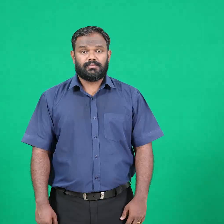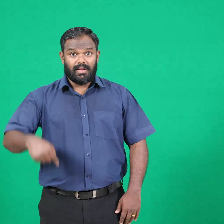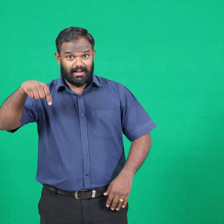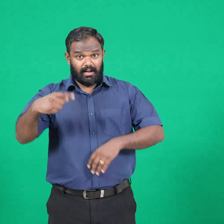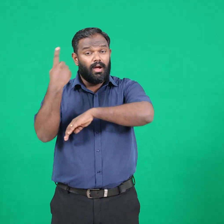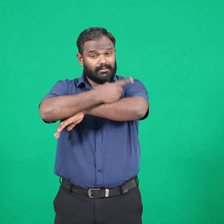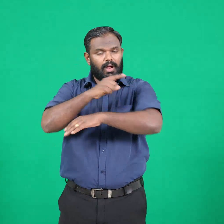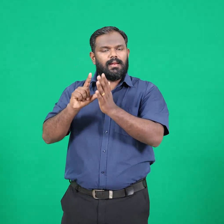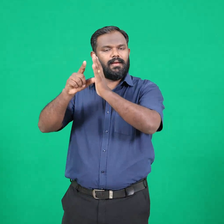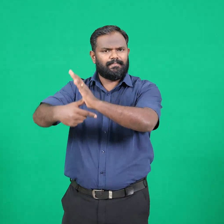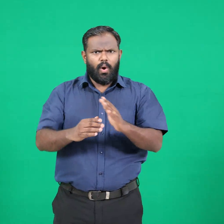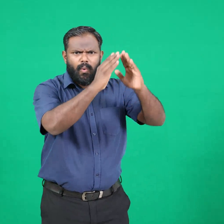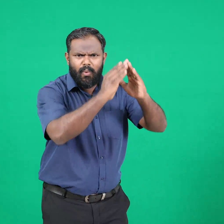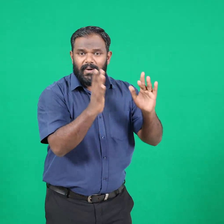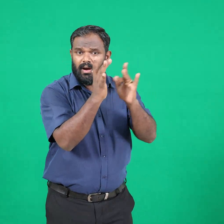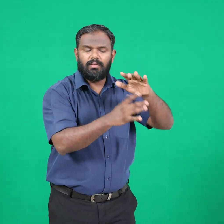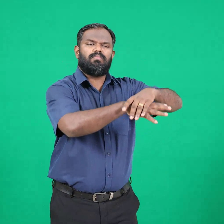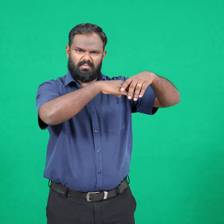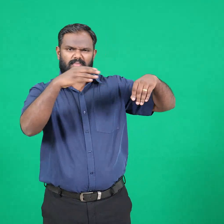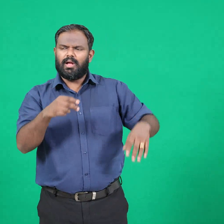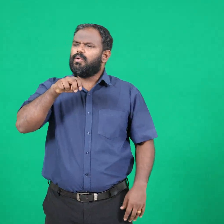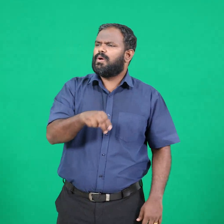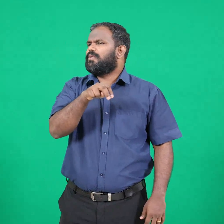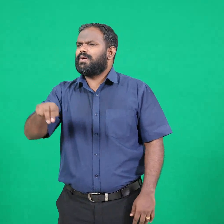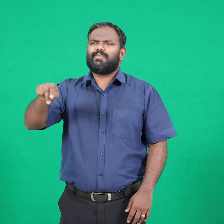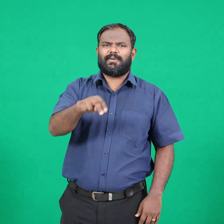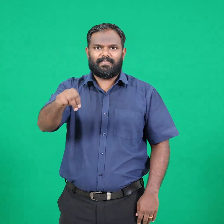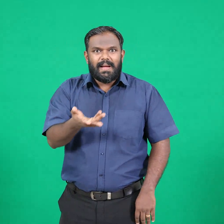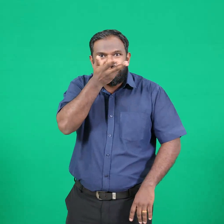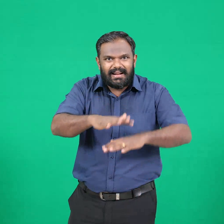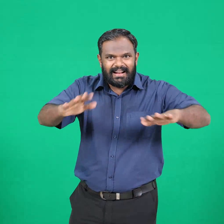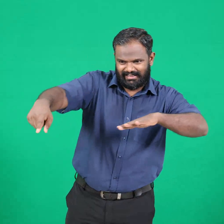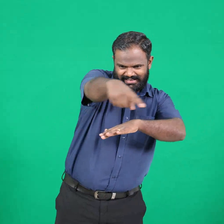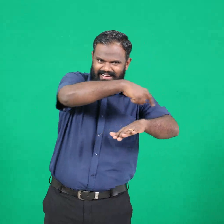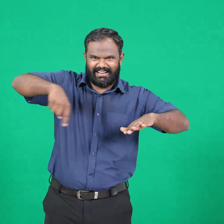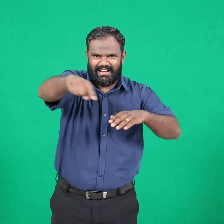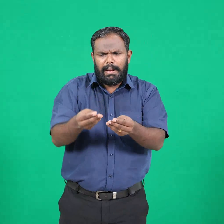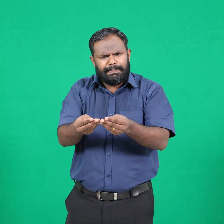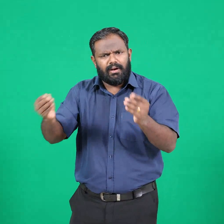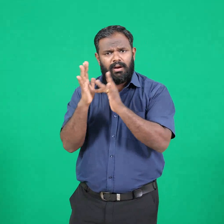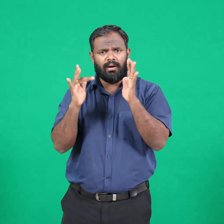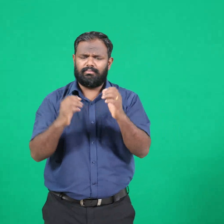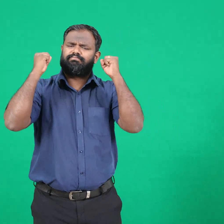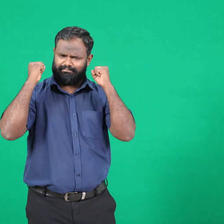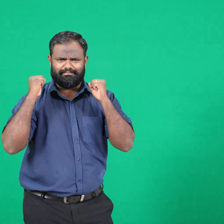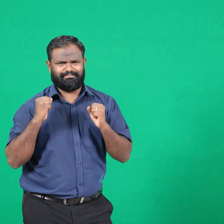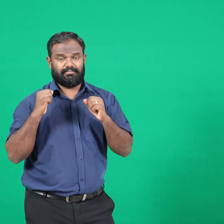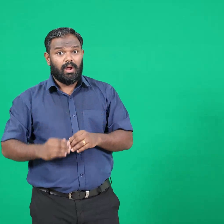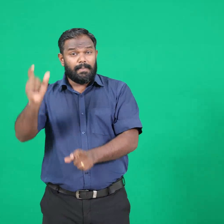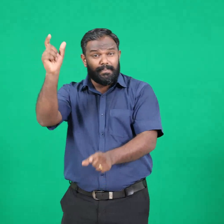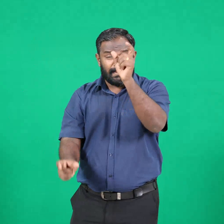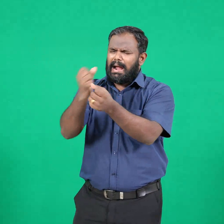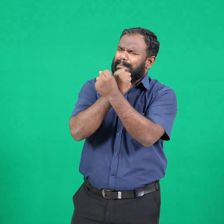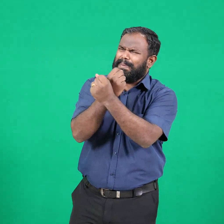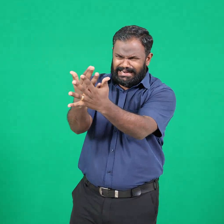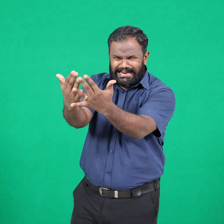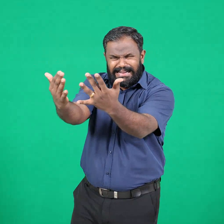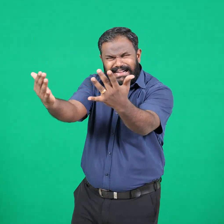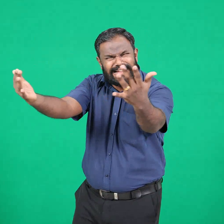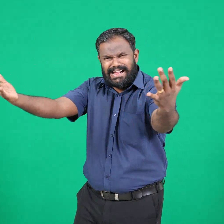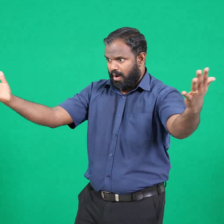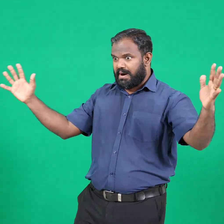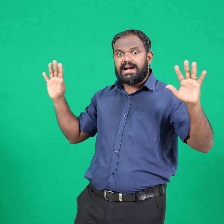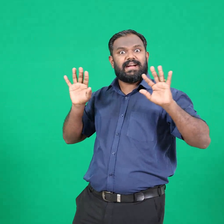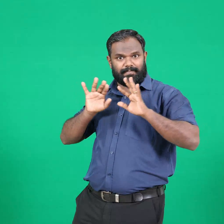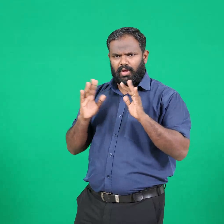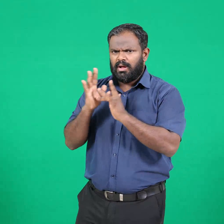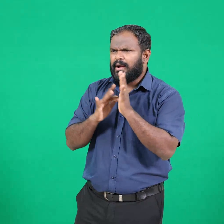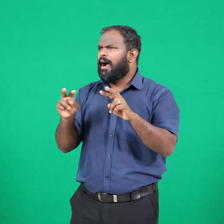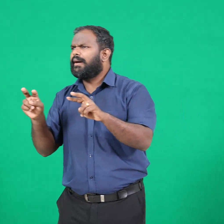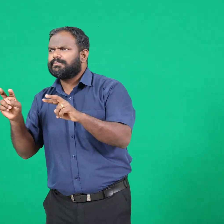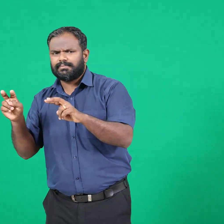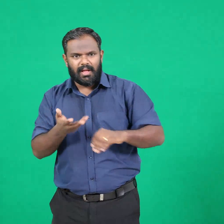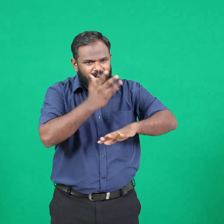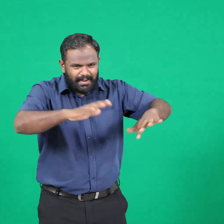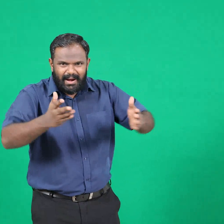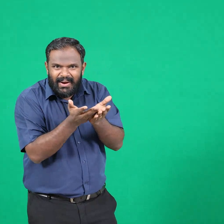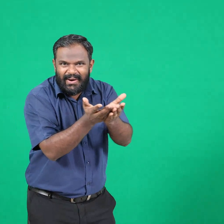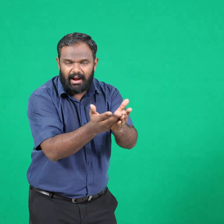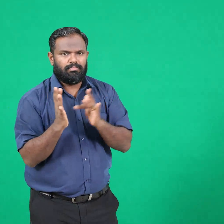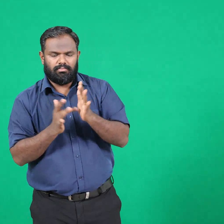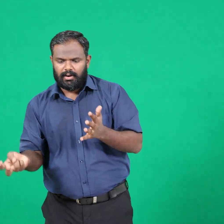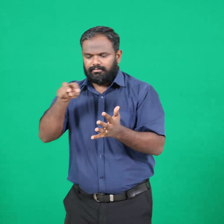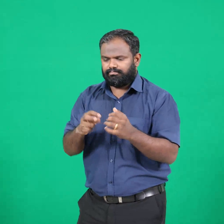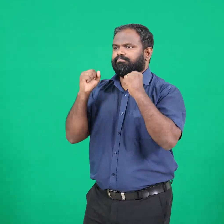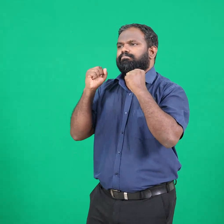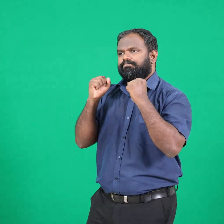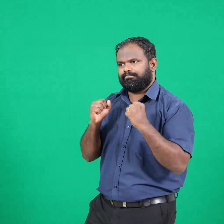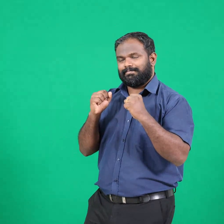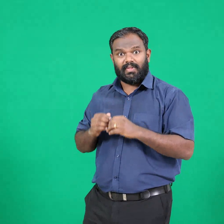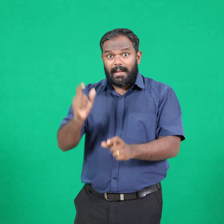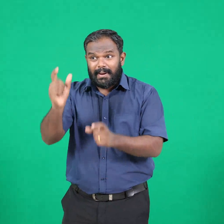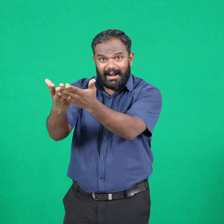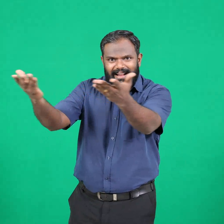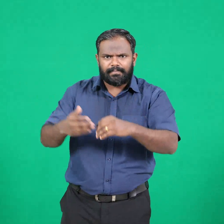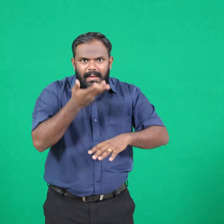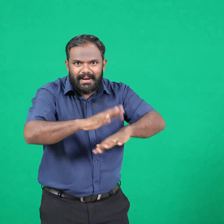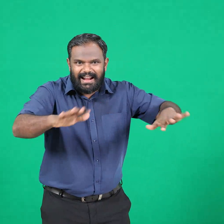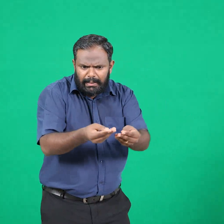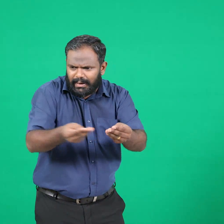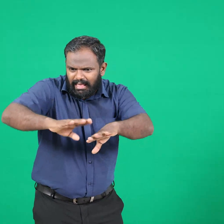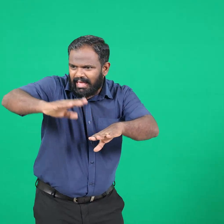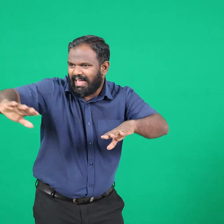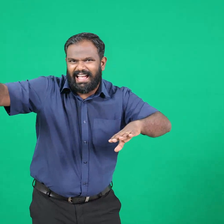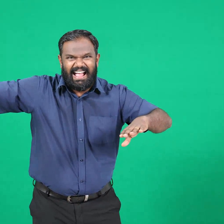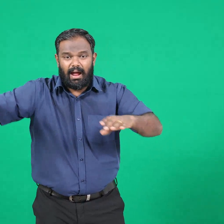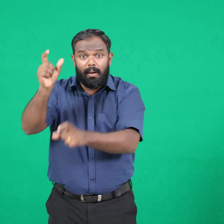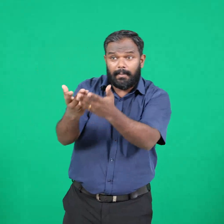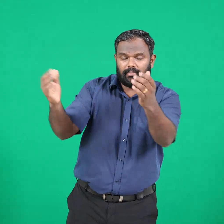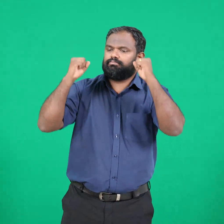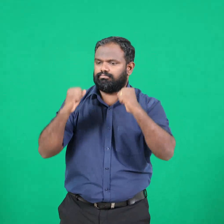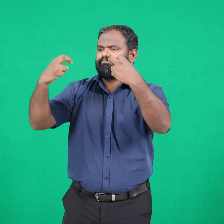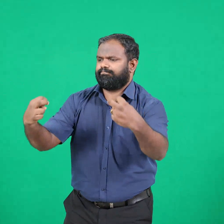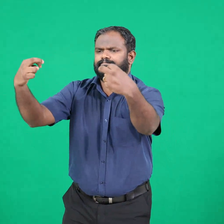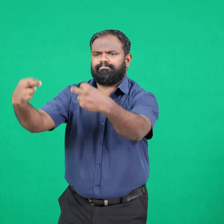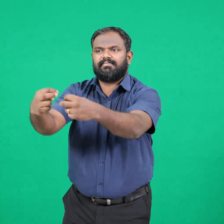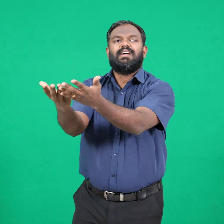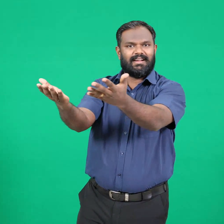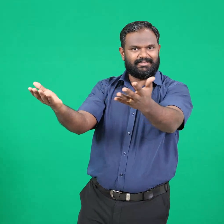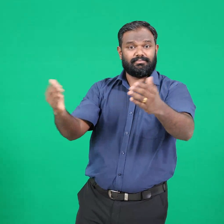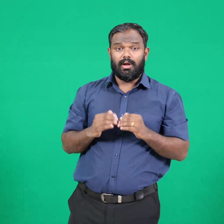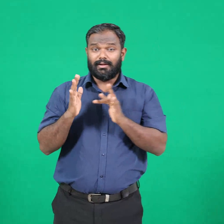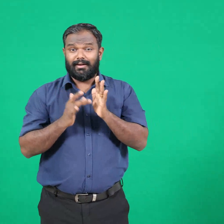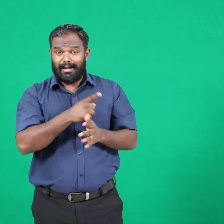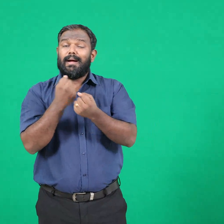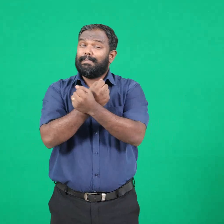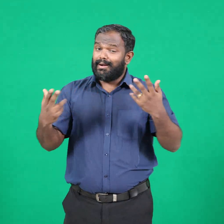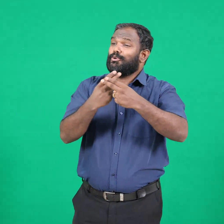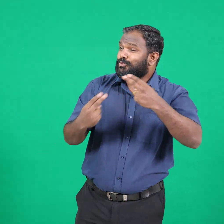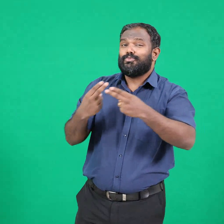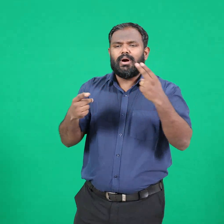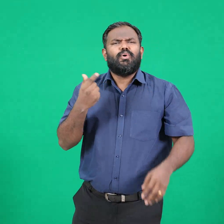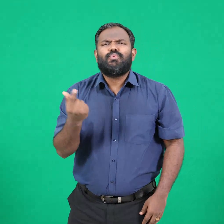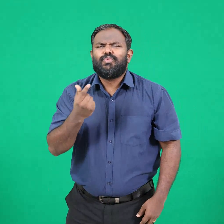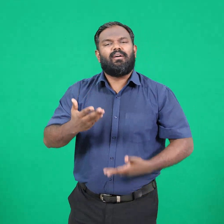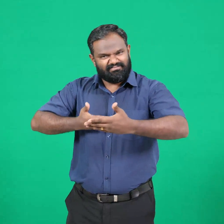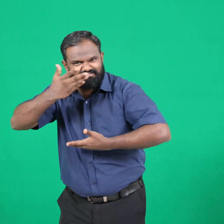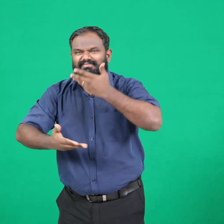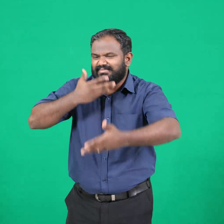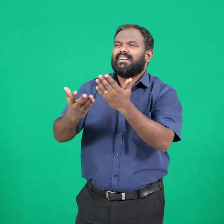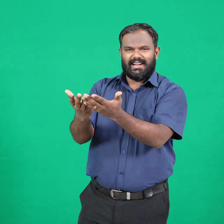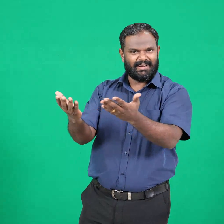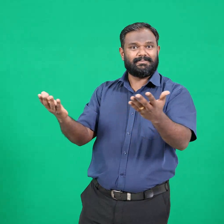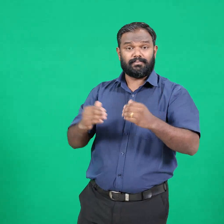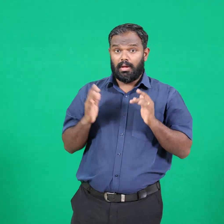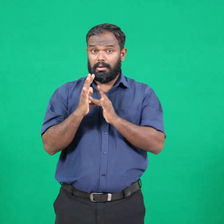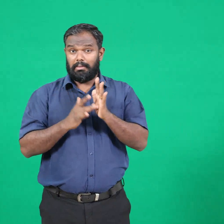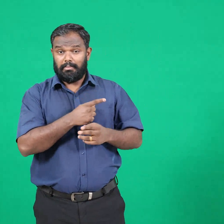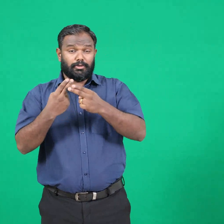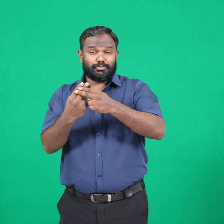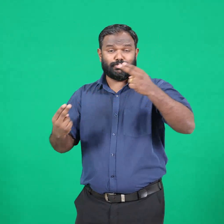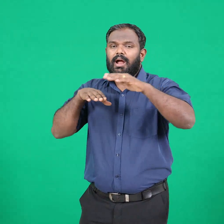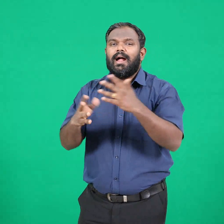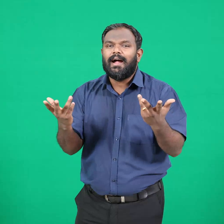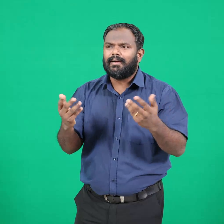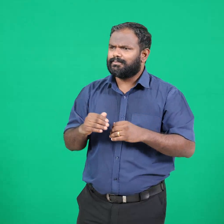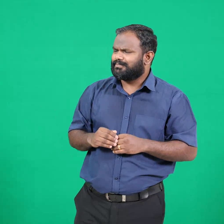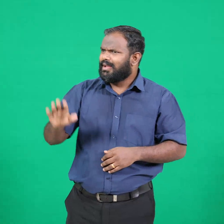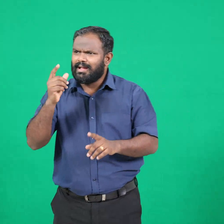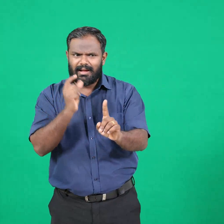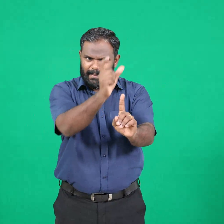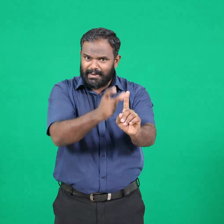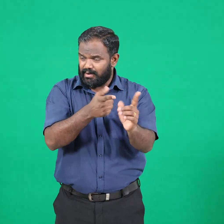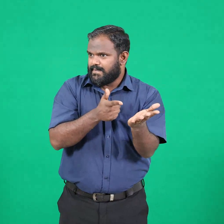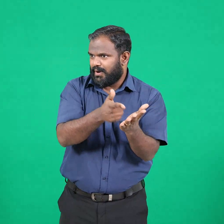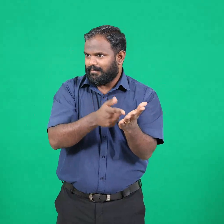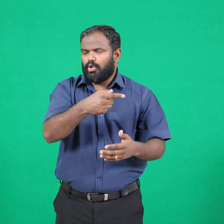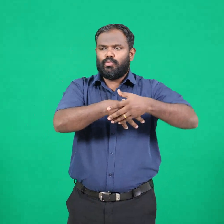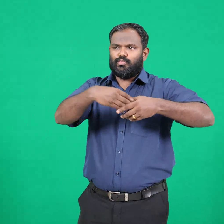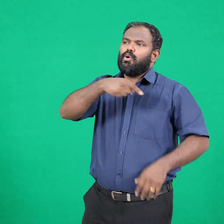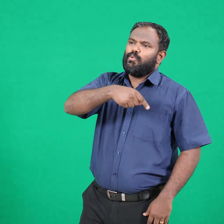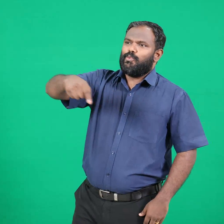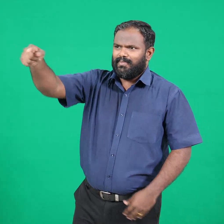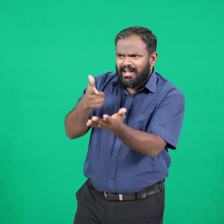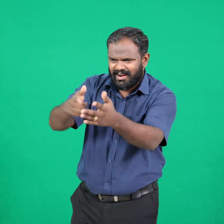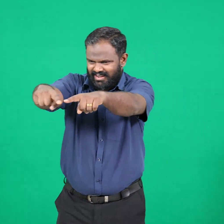That same day Jesus went out of the house and sat by the sea. Such large crowds gathered around Him that He got into a boat and sat down, while all the people stood on the shore. And He told them many things in parables, saying, "A farmer went out to sow his seed.